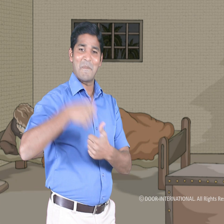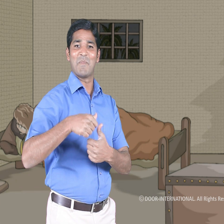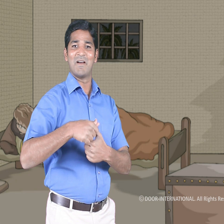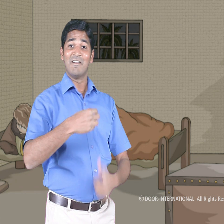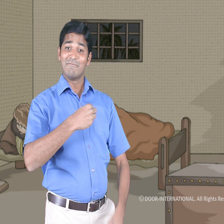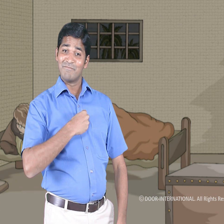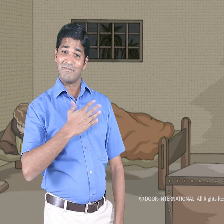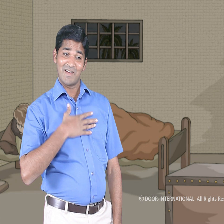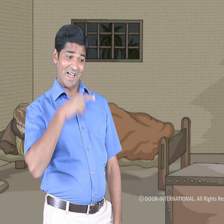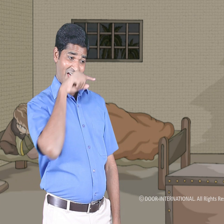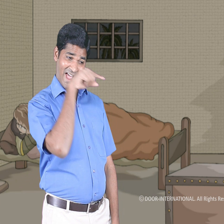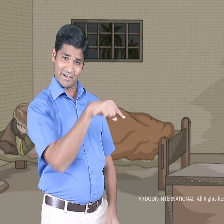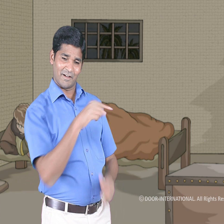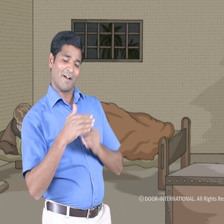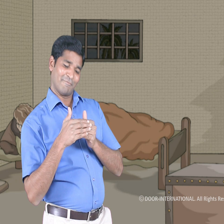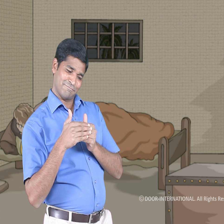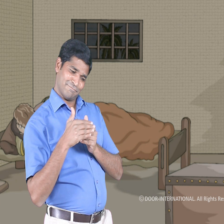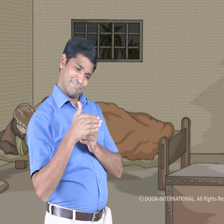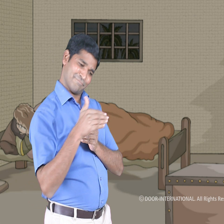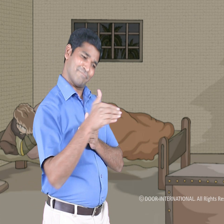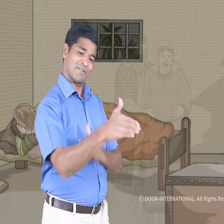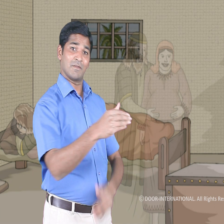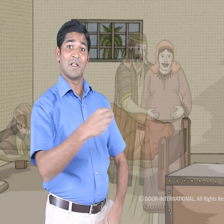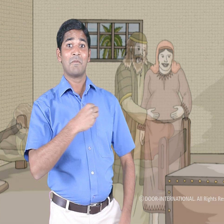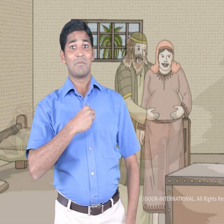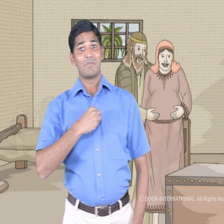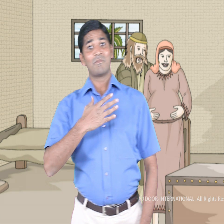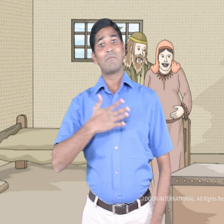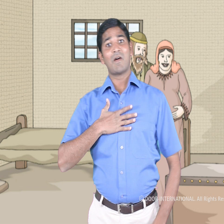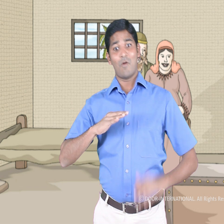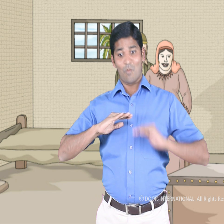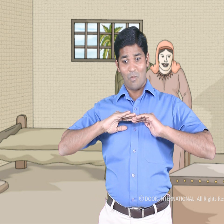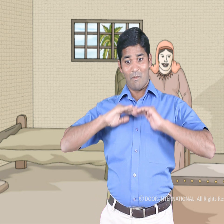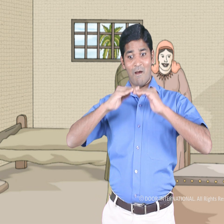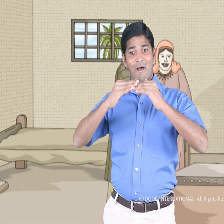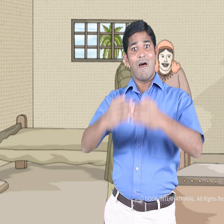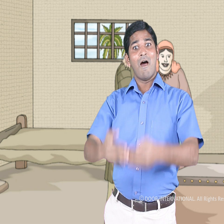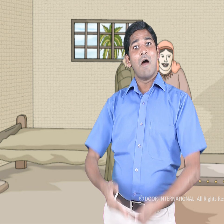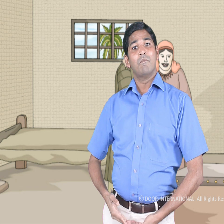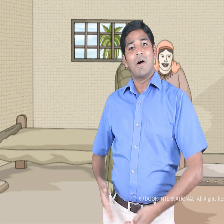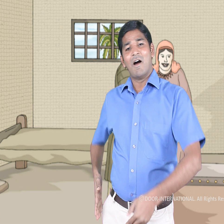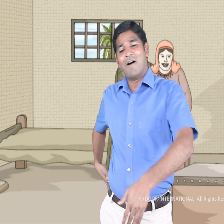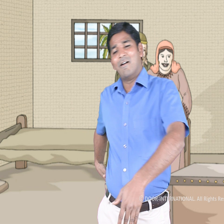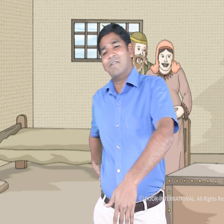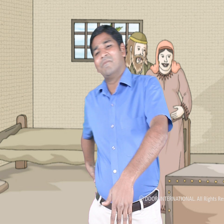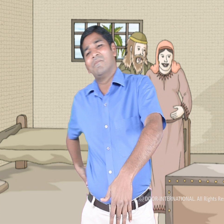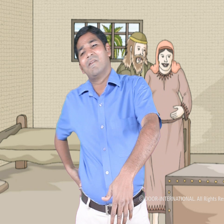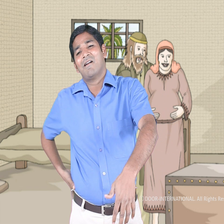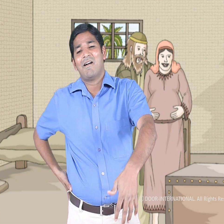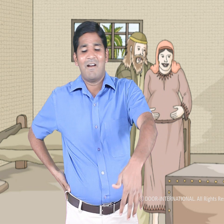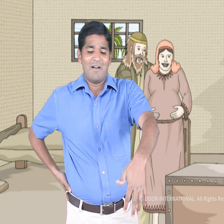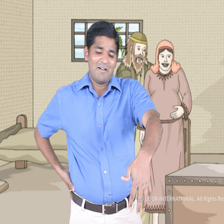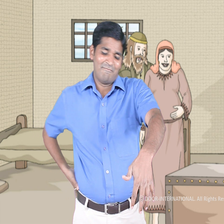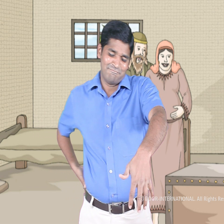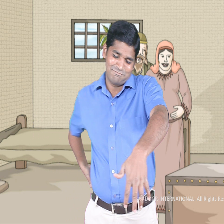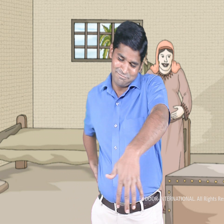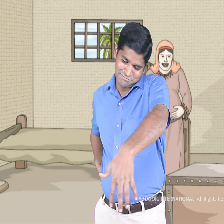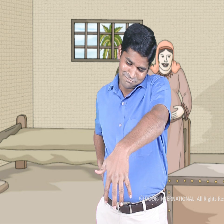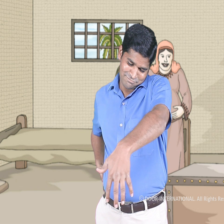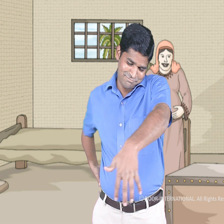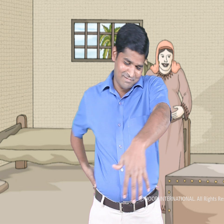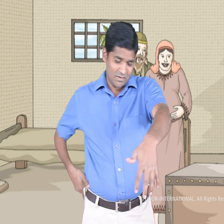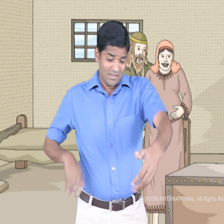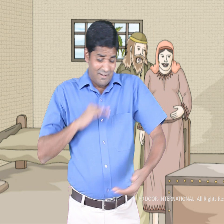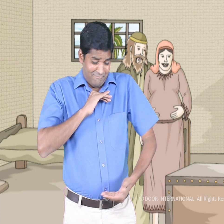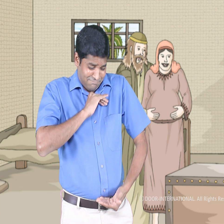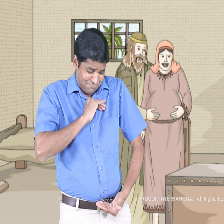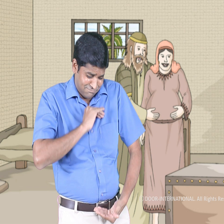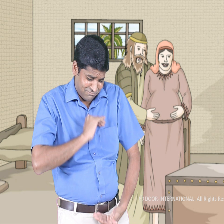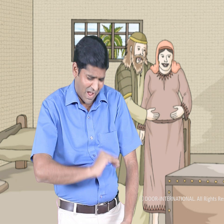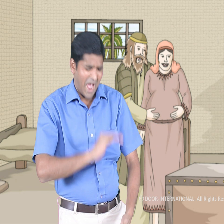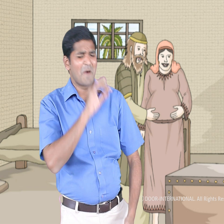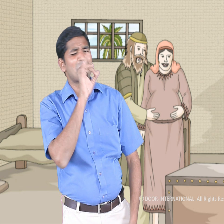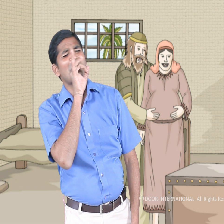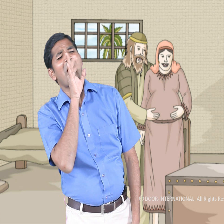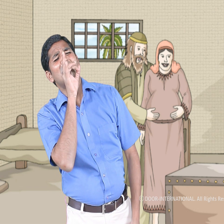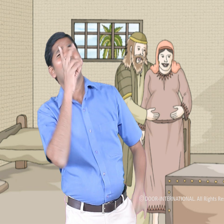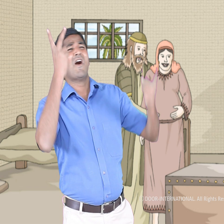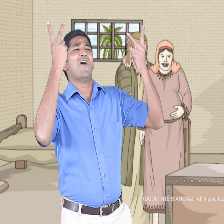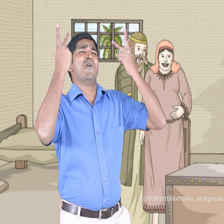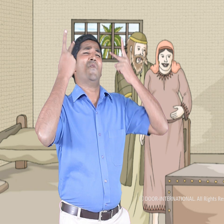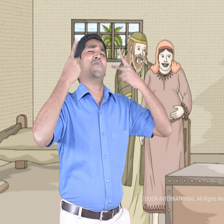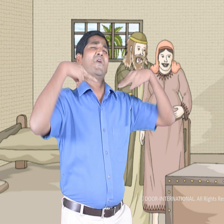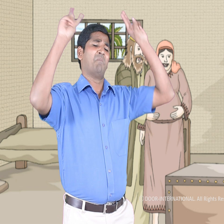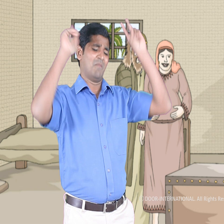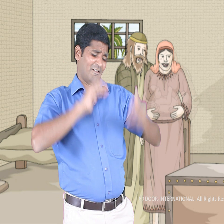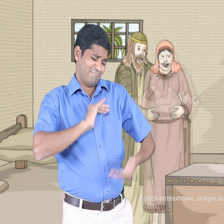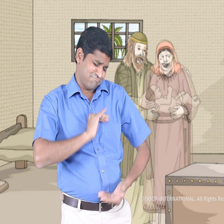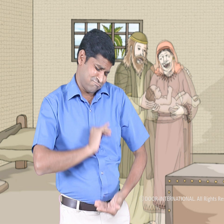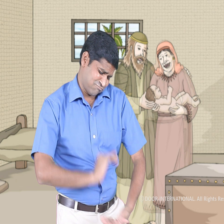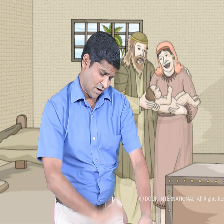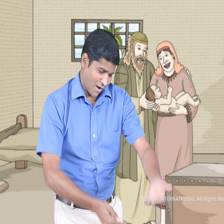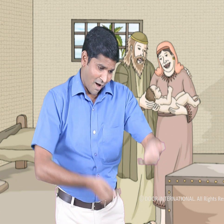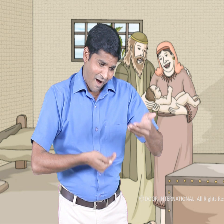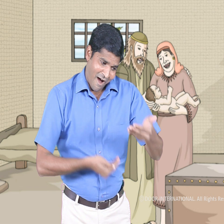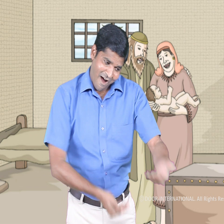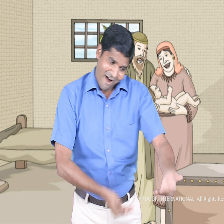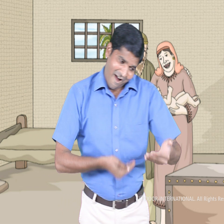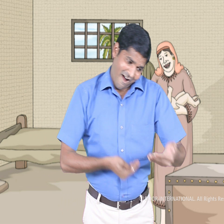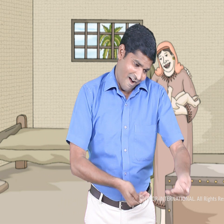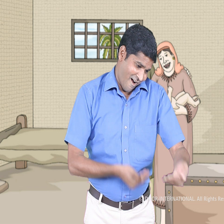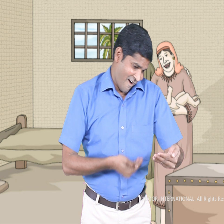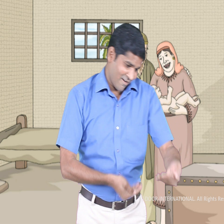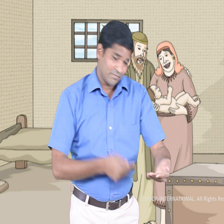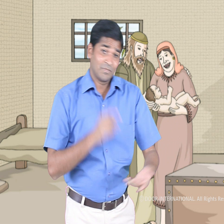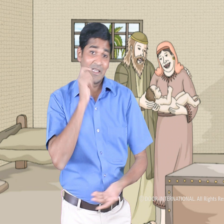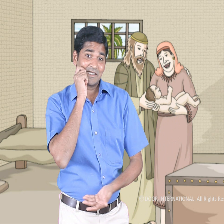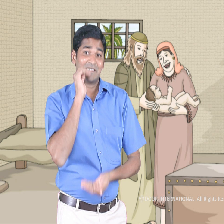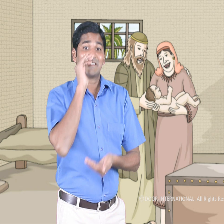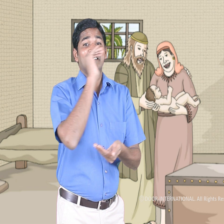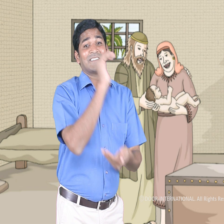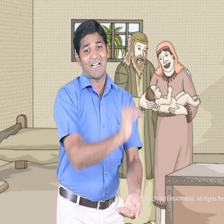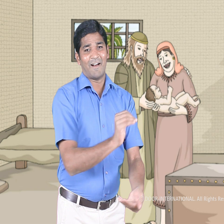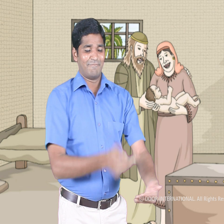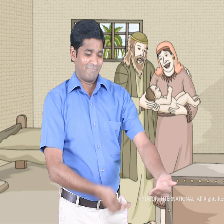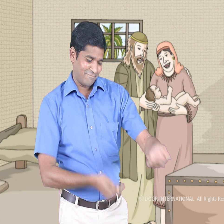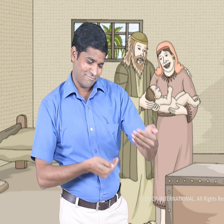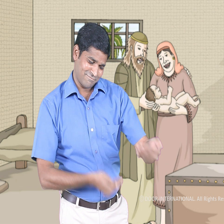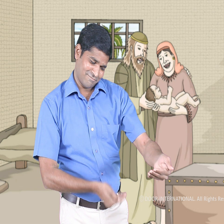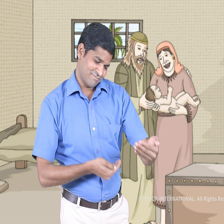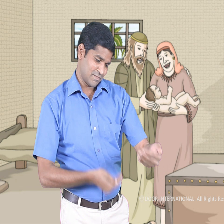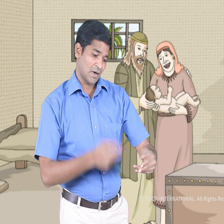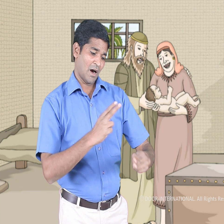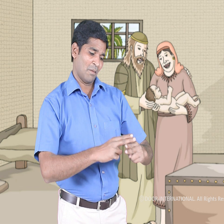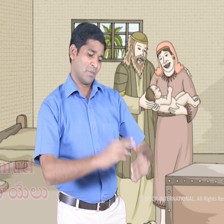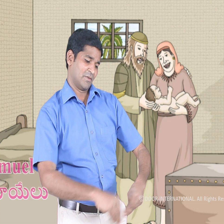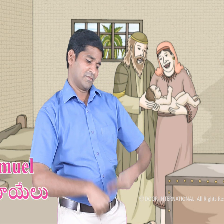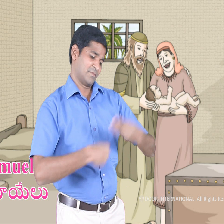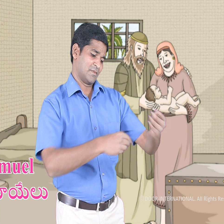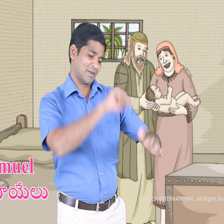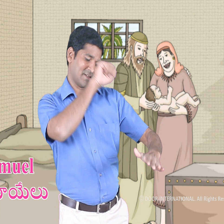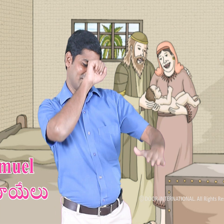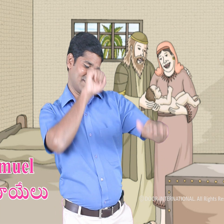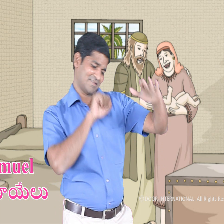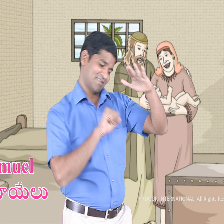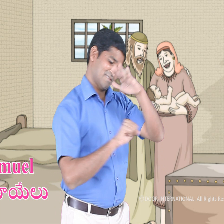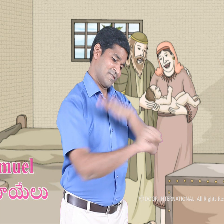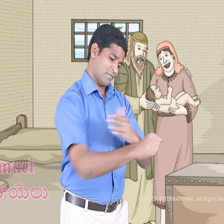So in the course of time, Hannah conceived and gave birth to a son.